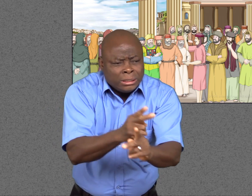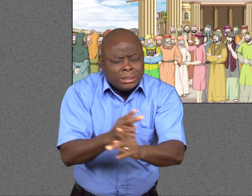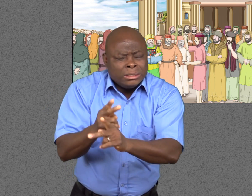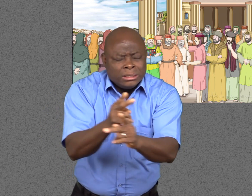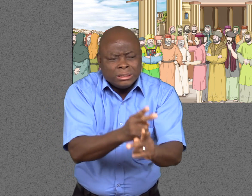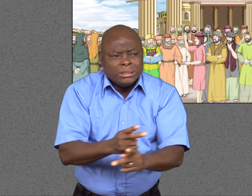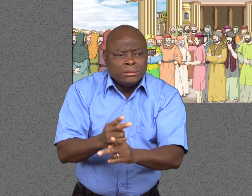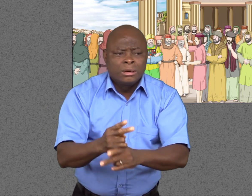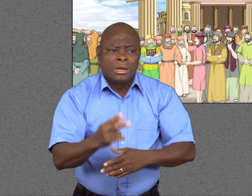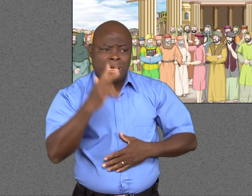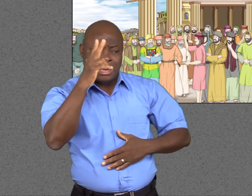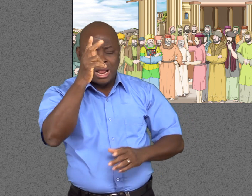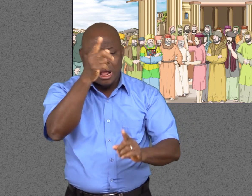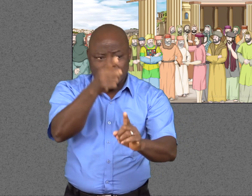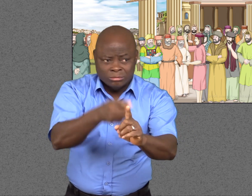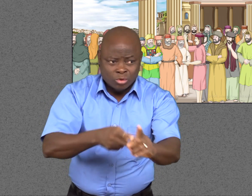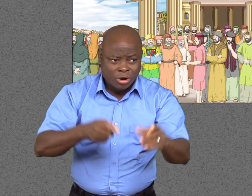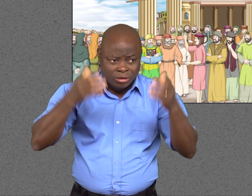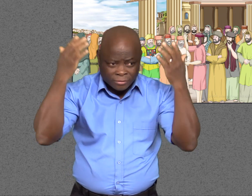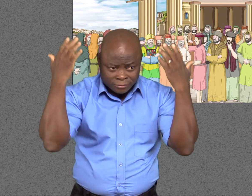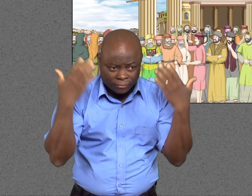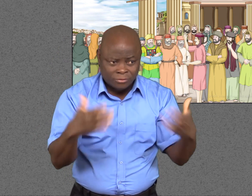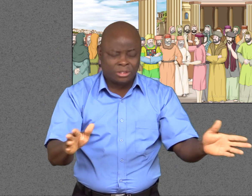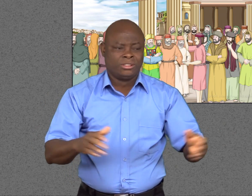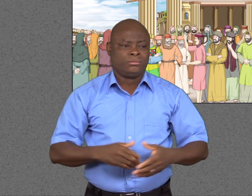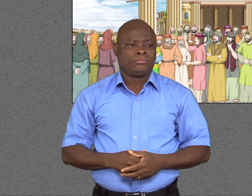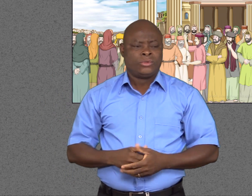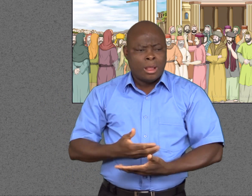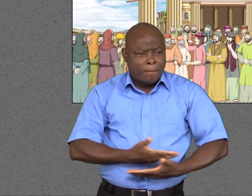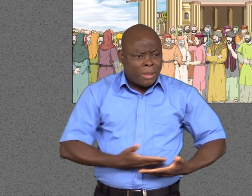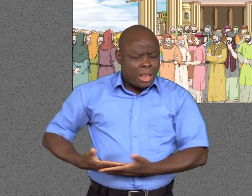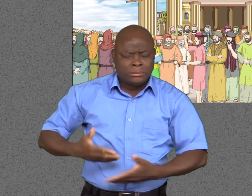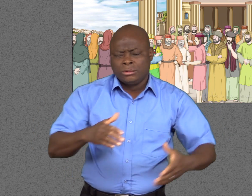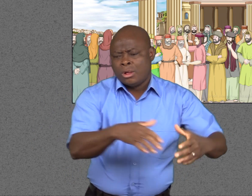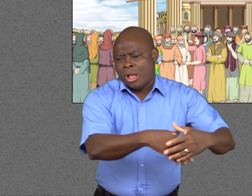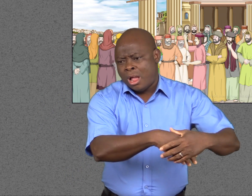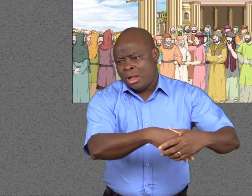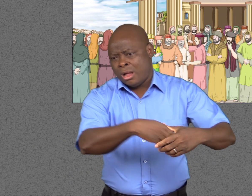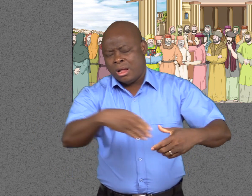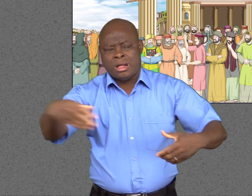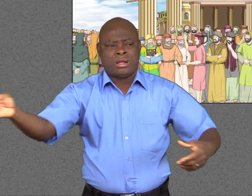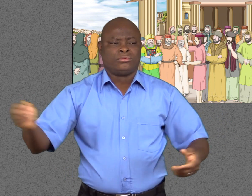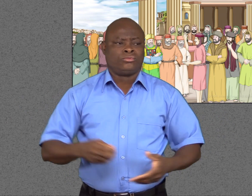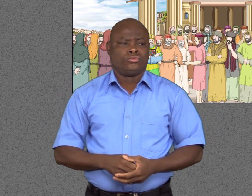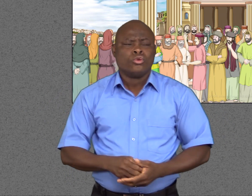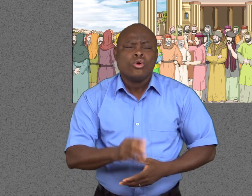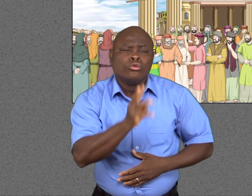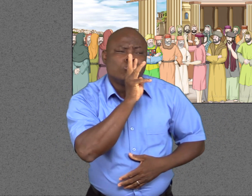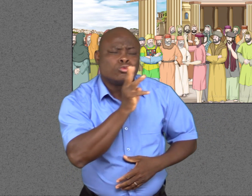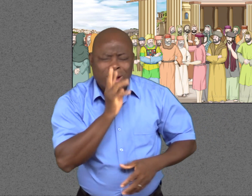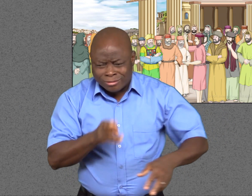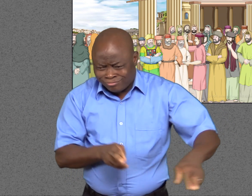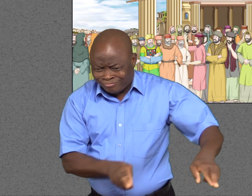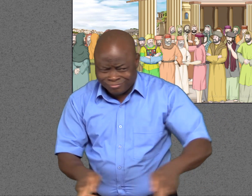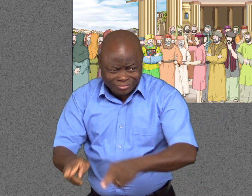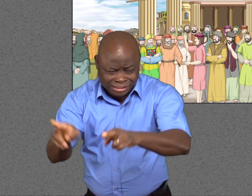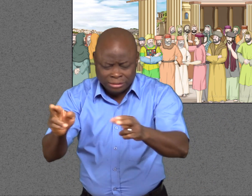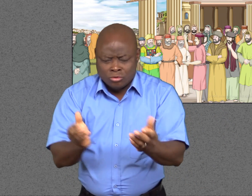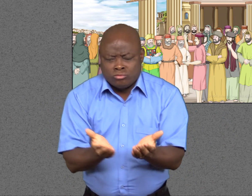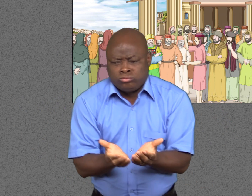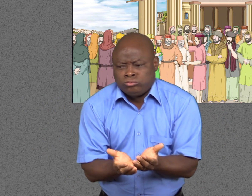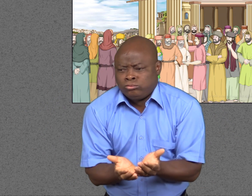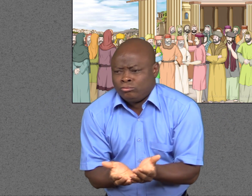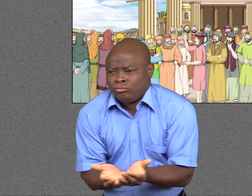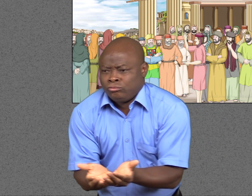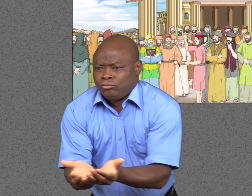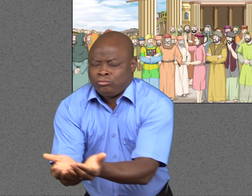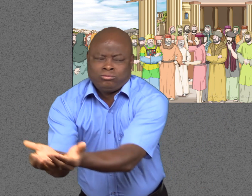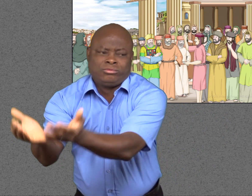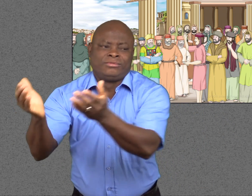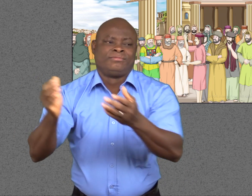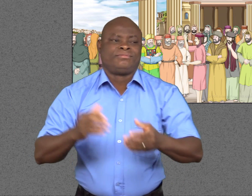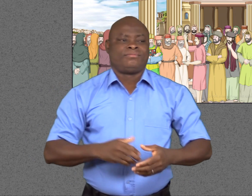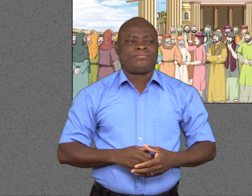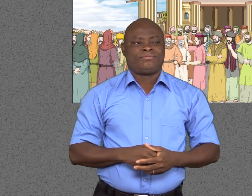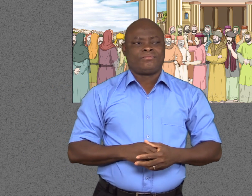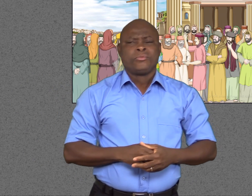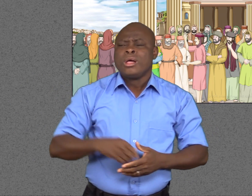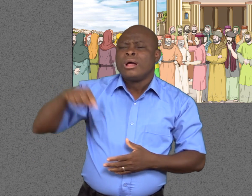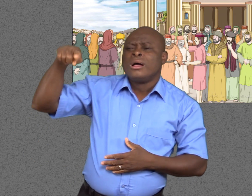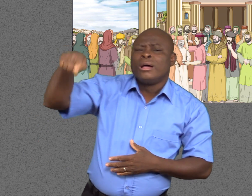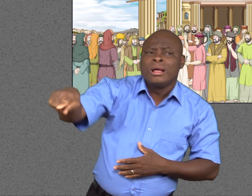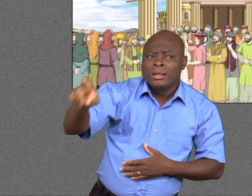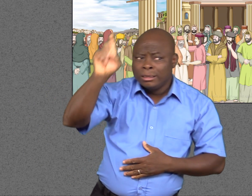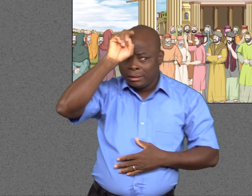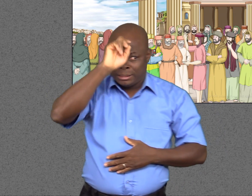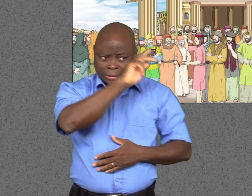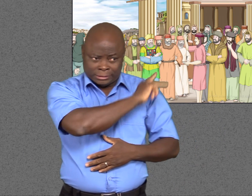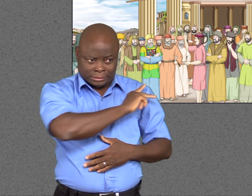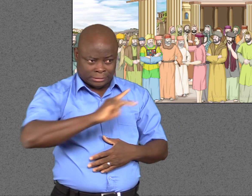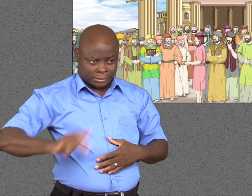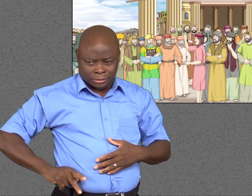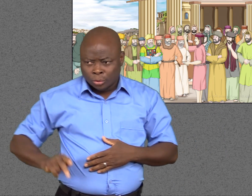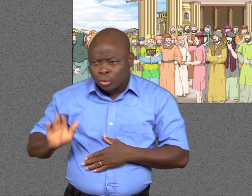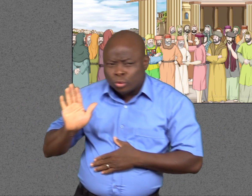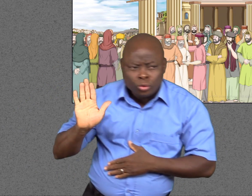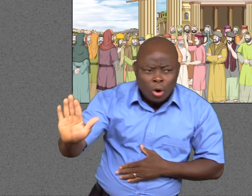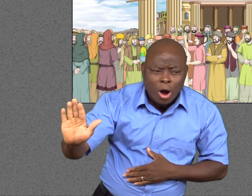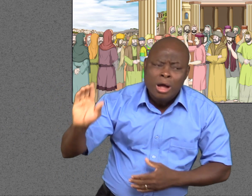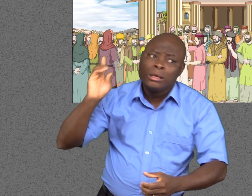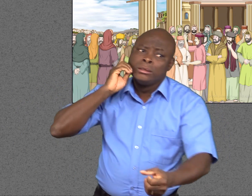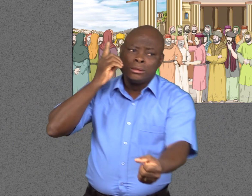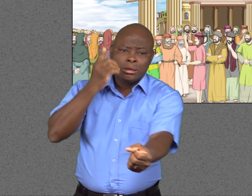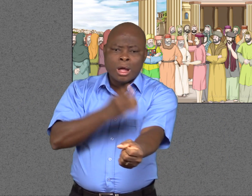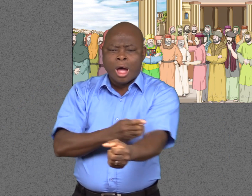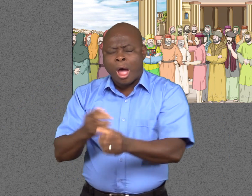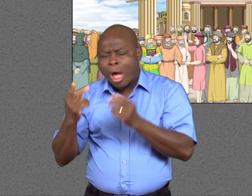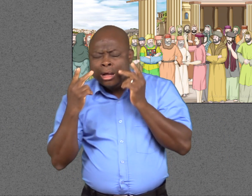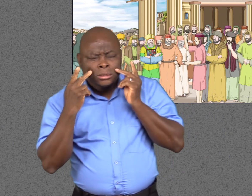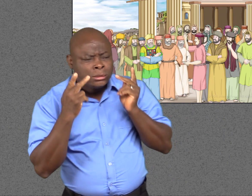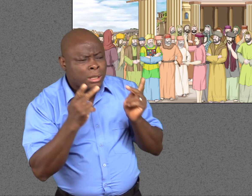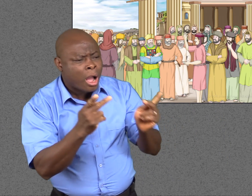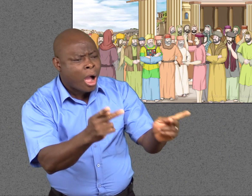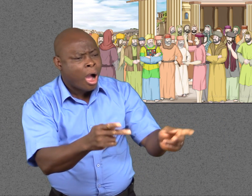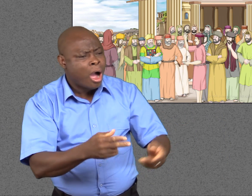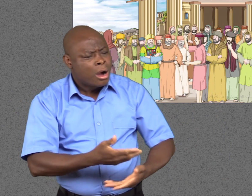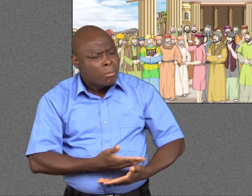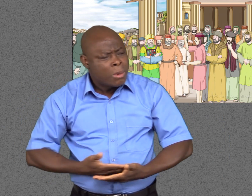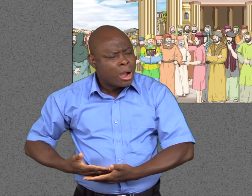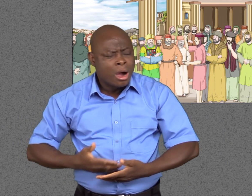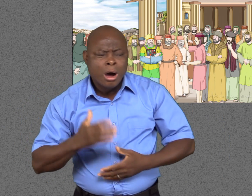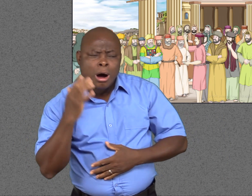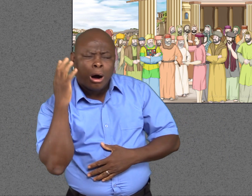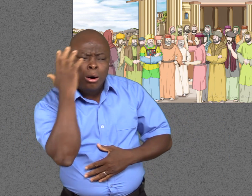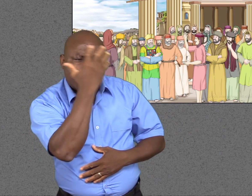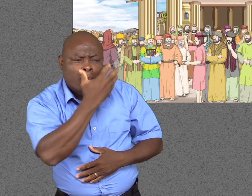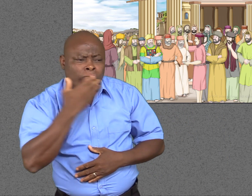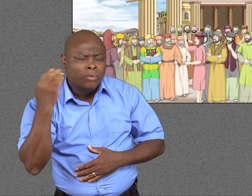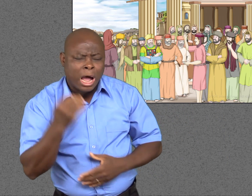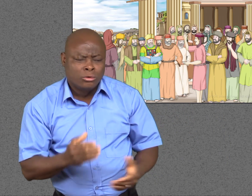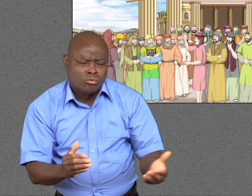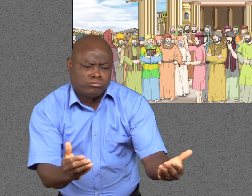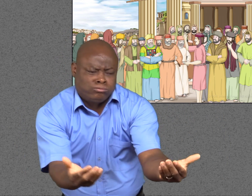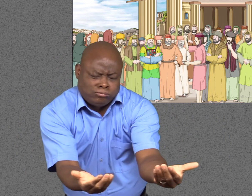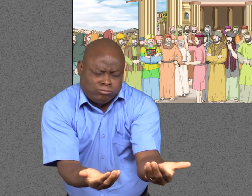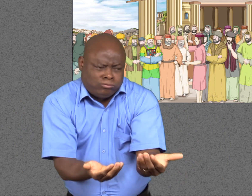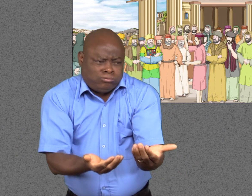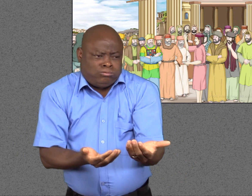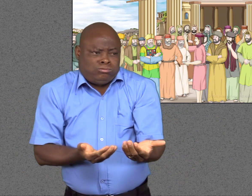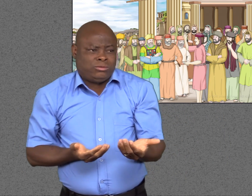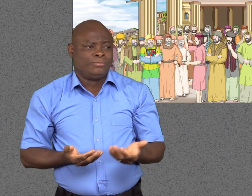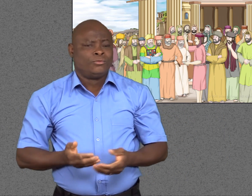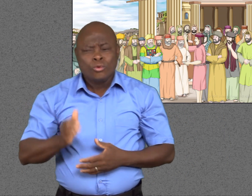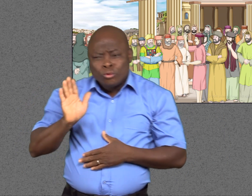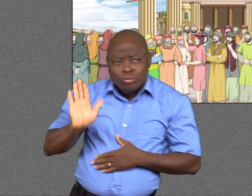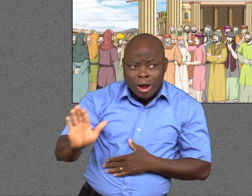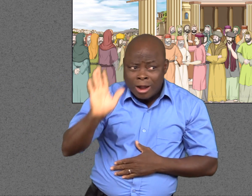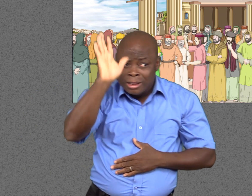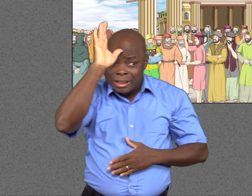For three months he was nurtured in his father’s house.